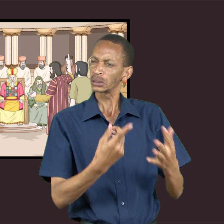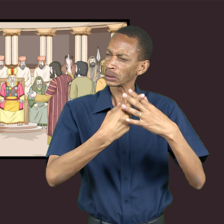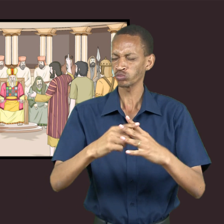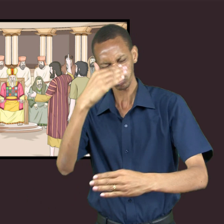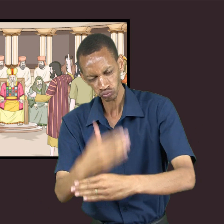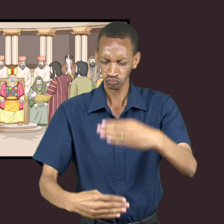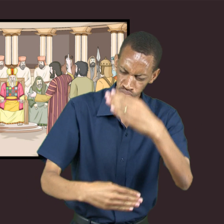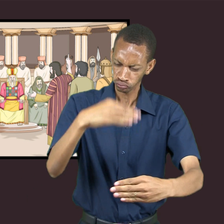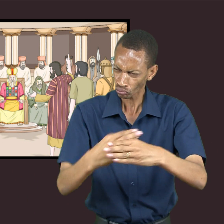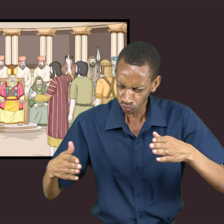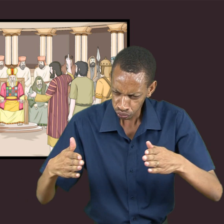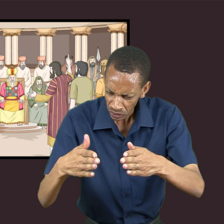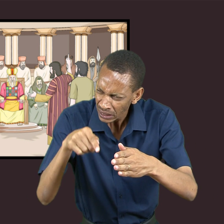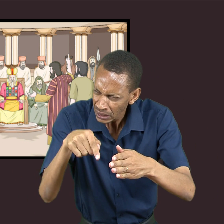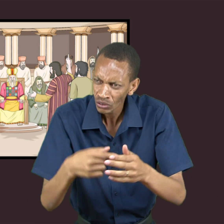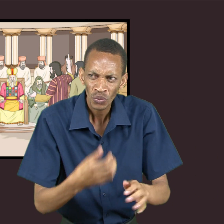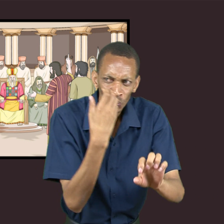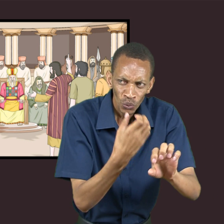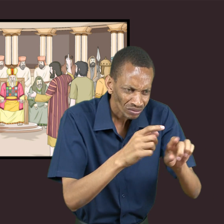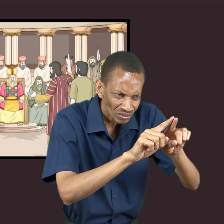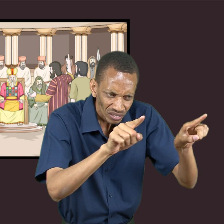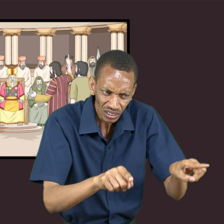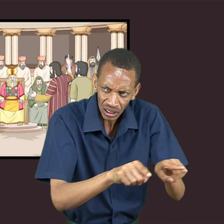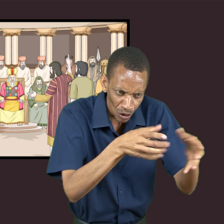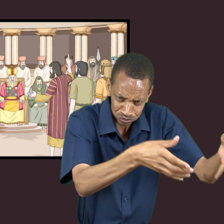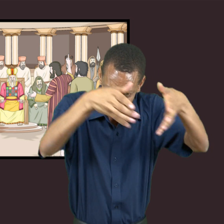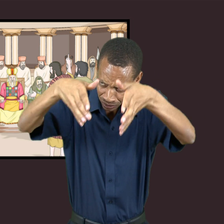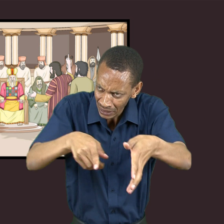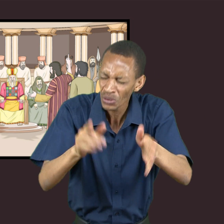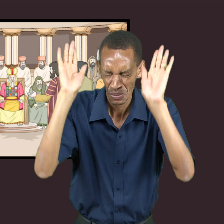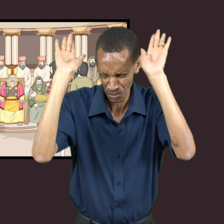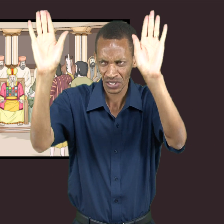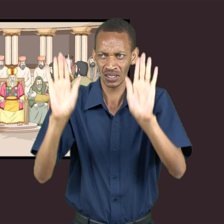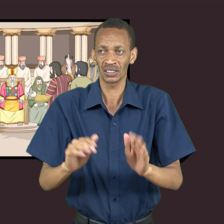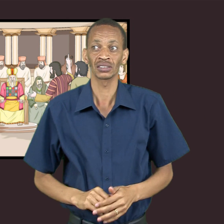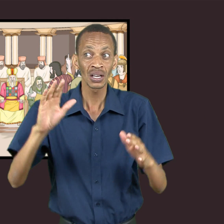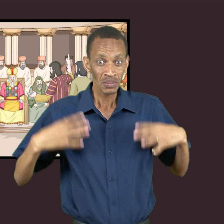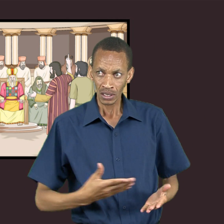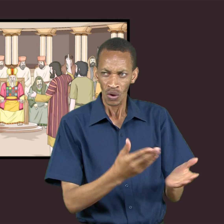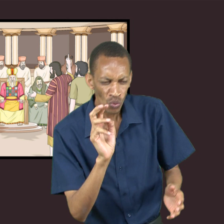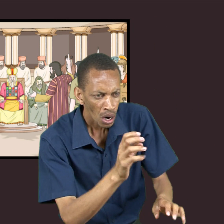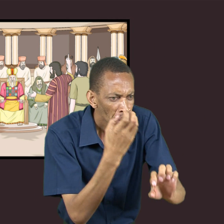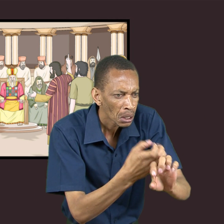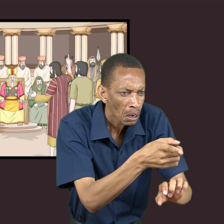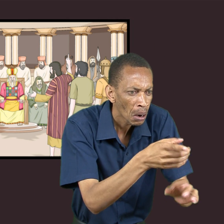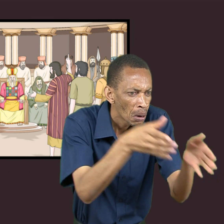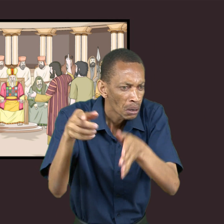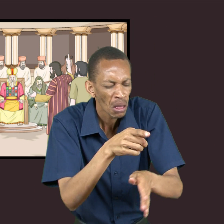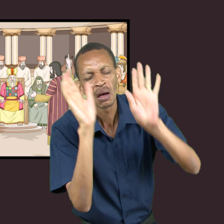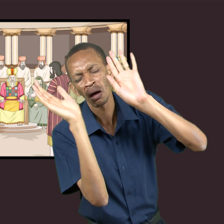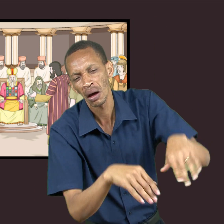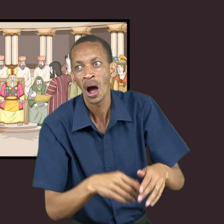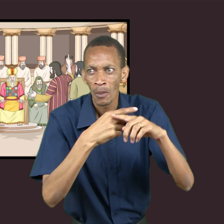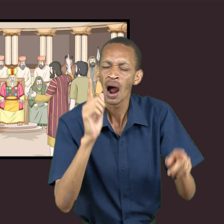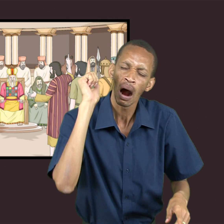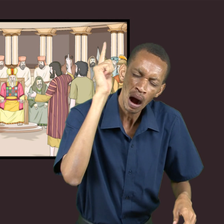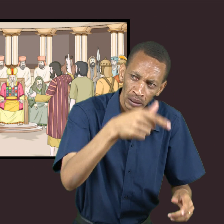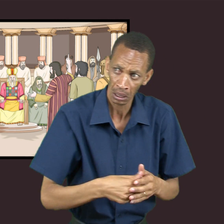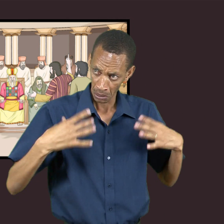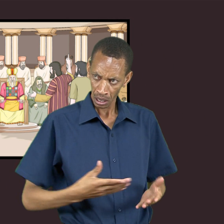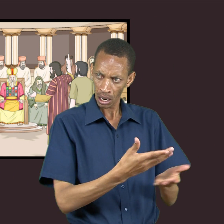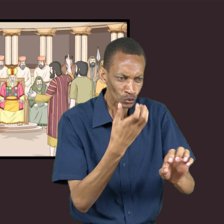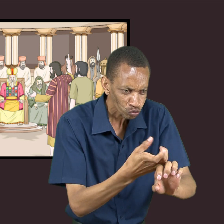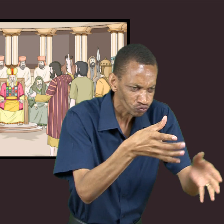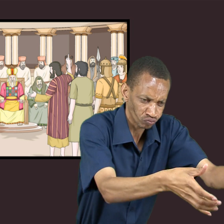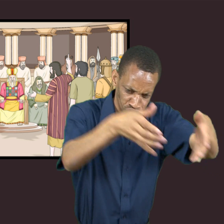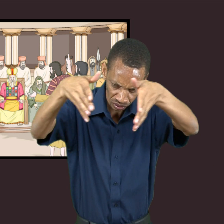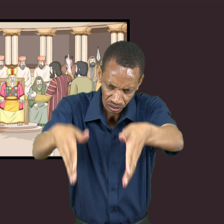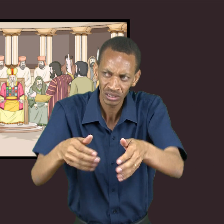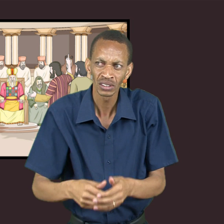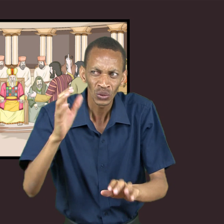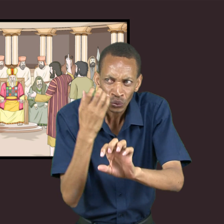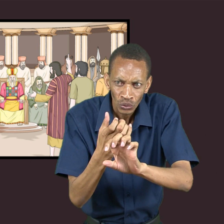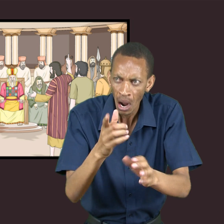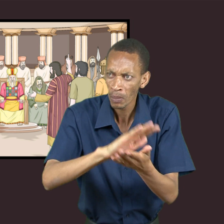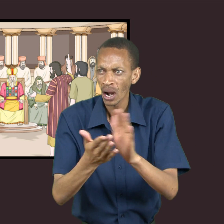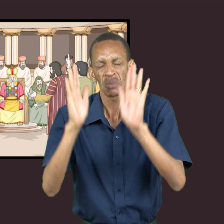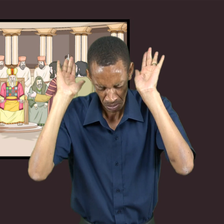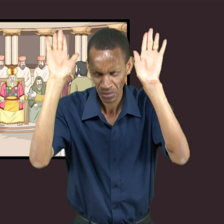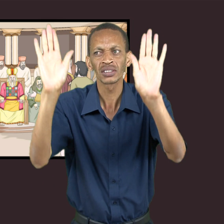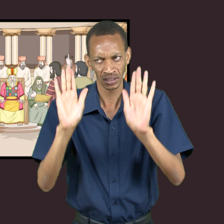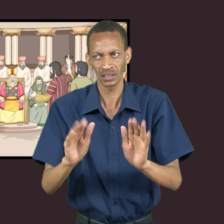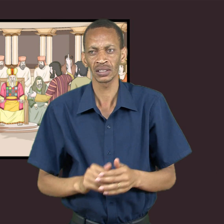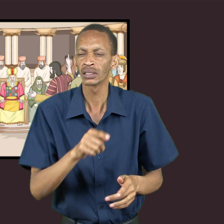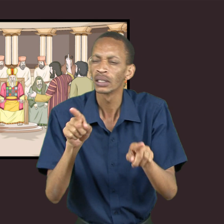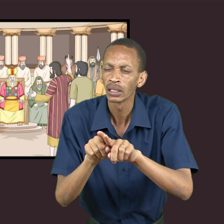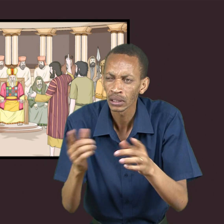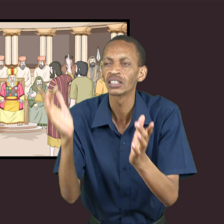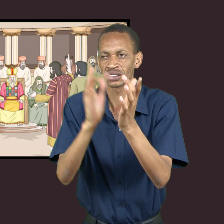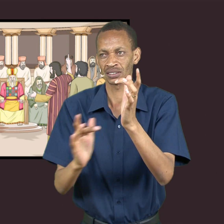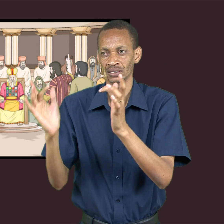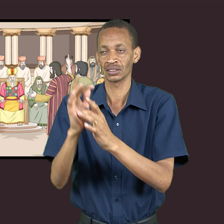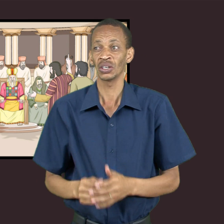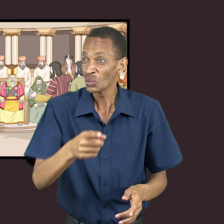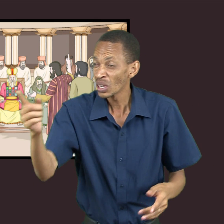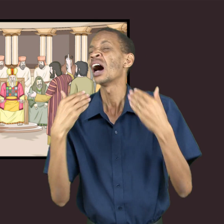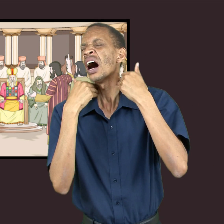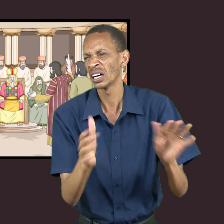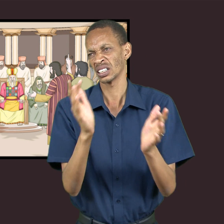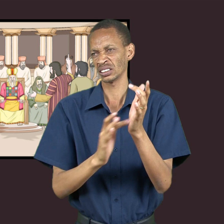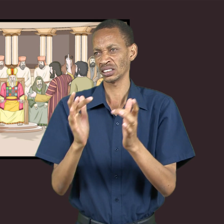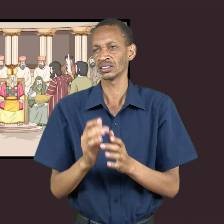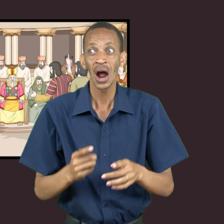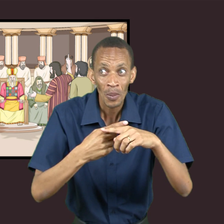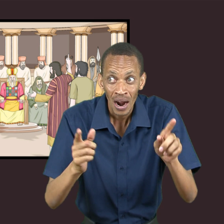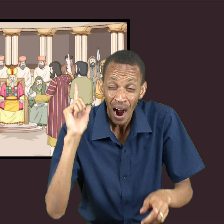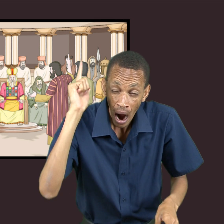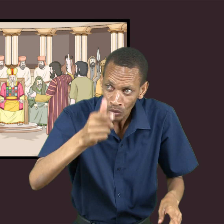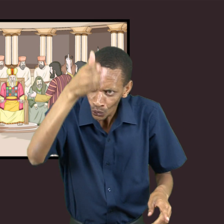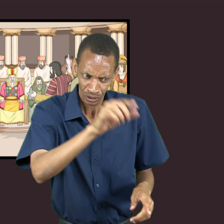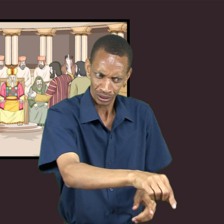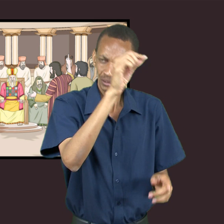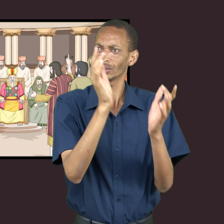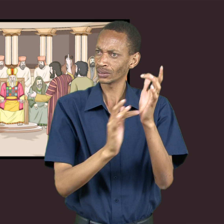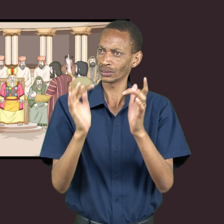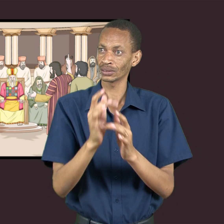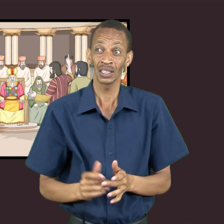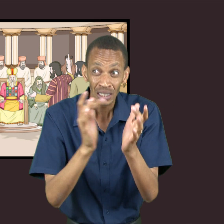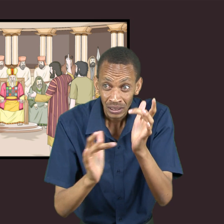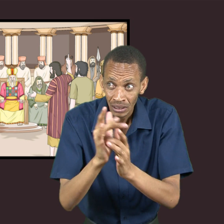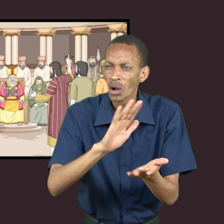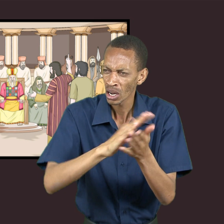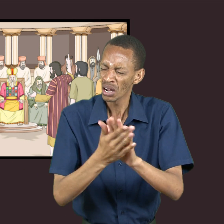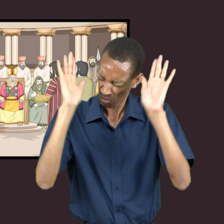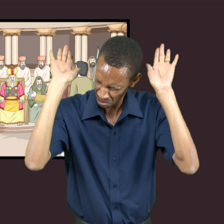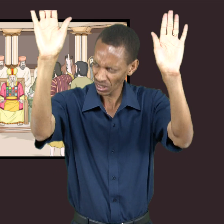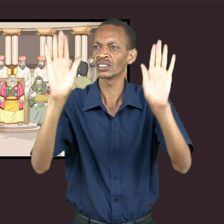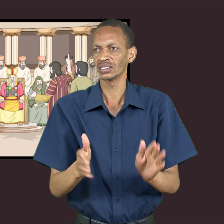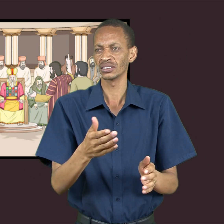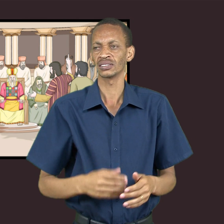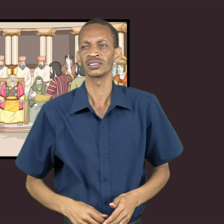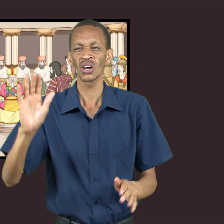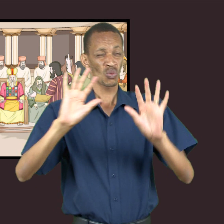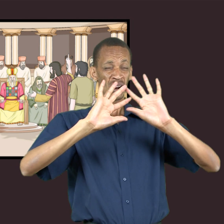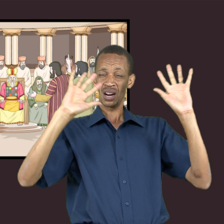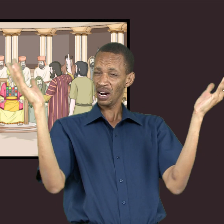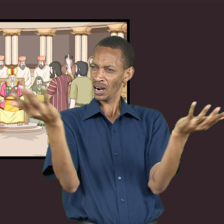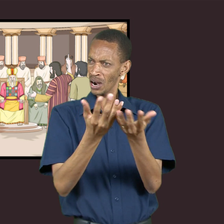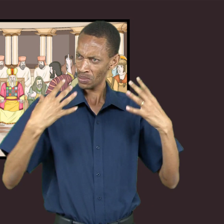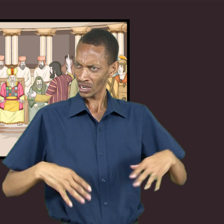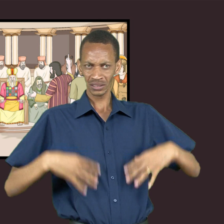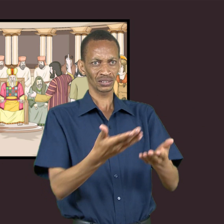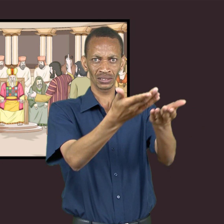This Jesus is ‘the stone you builders rejected, which has become the cornerstone.’ Salvation exists in no one else, for there is no other name under heaven given to men by which we must be saved.”